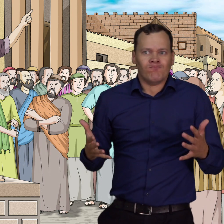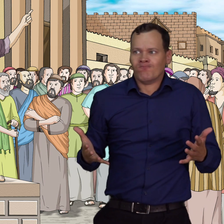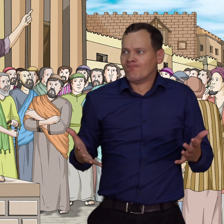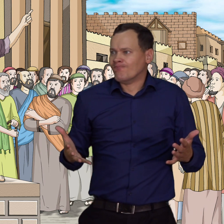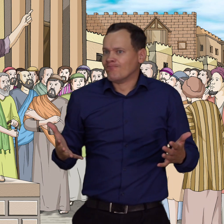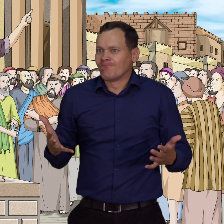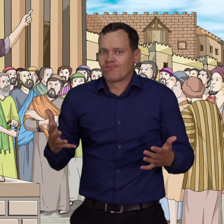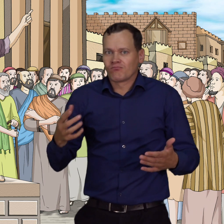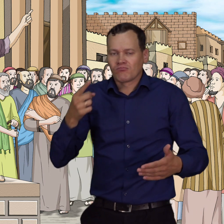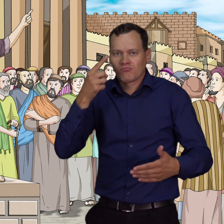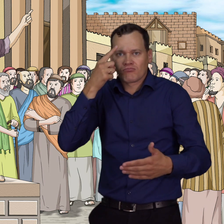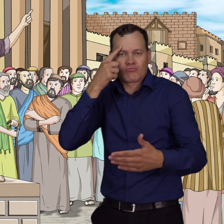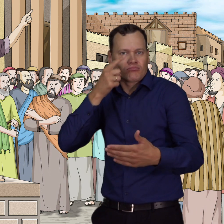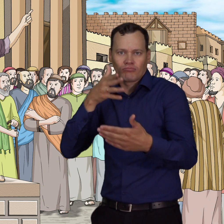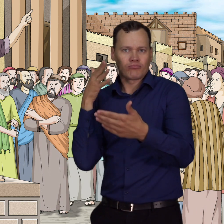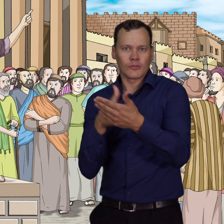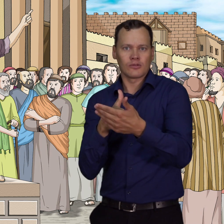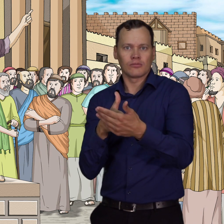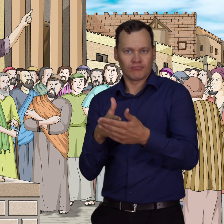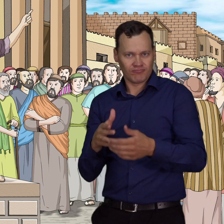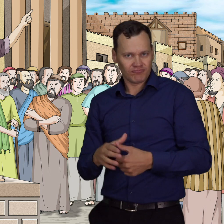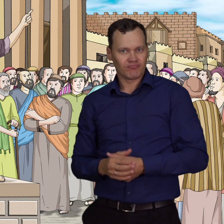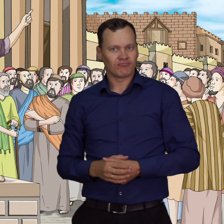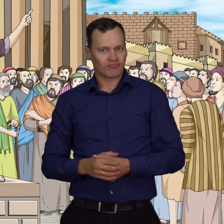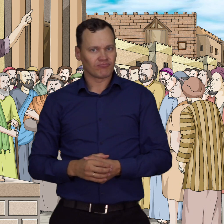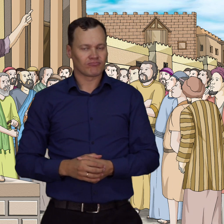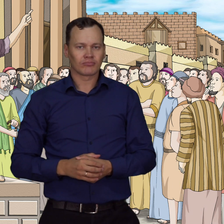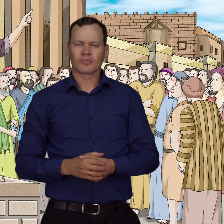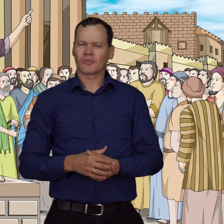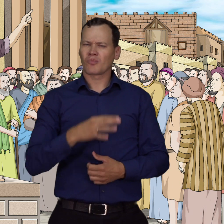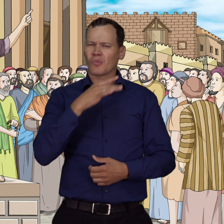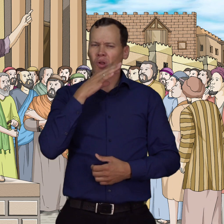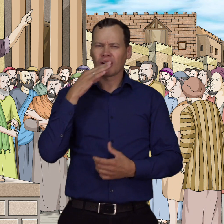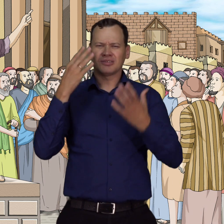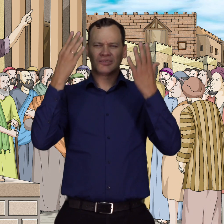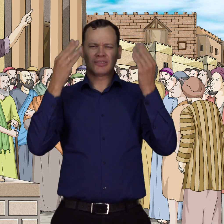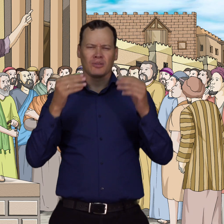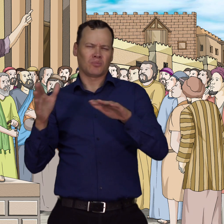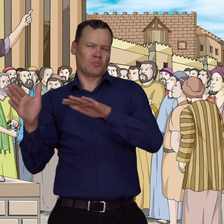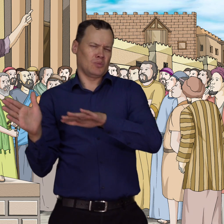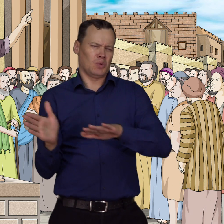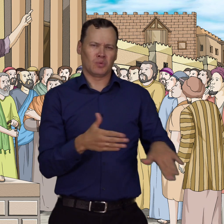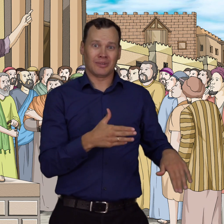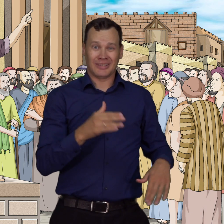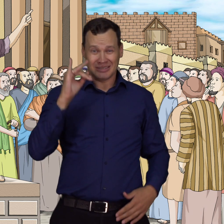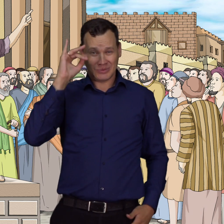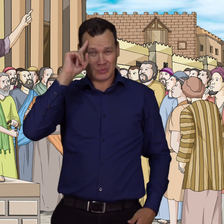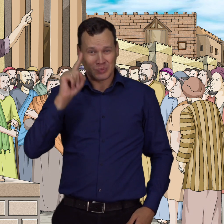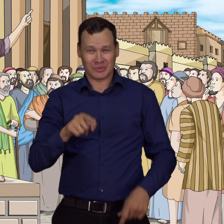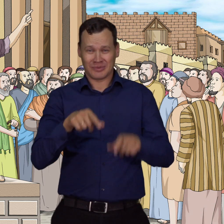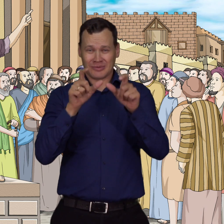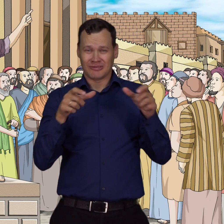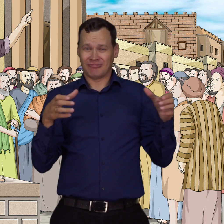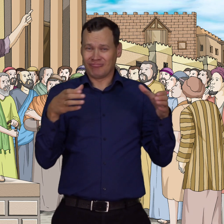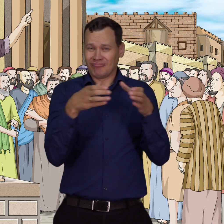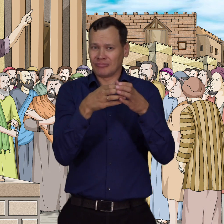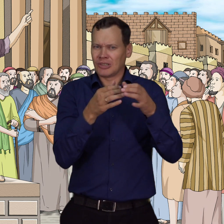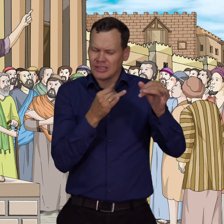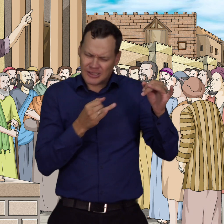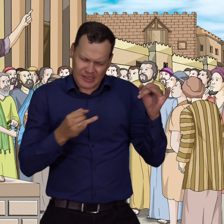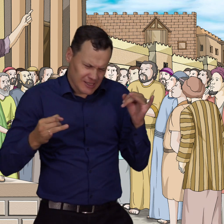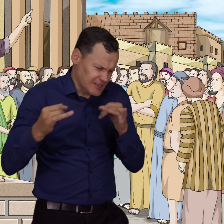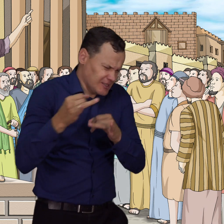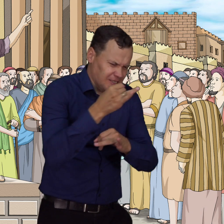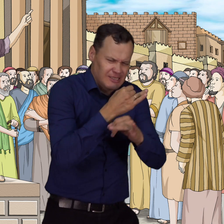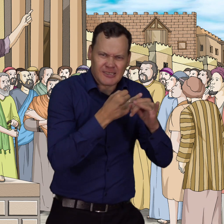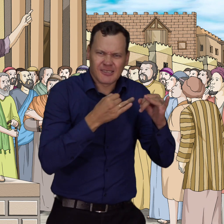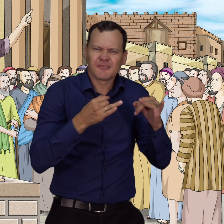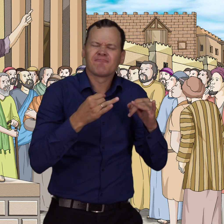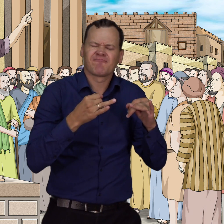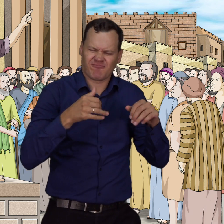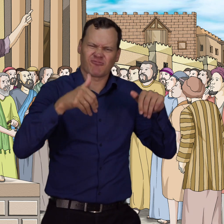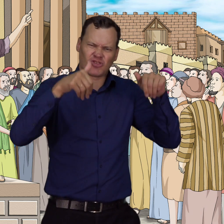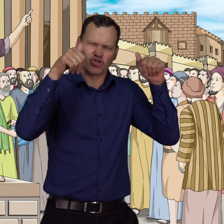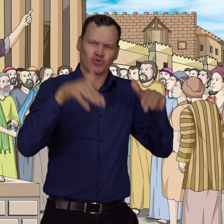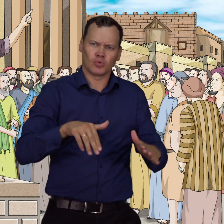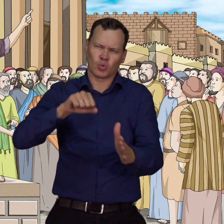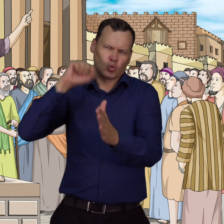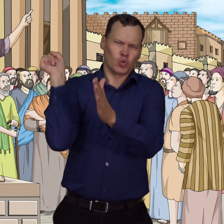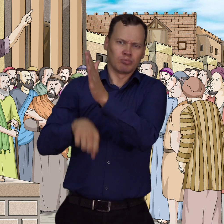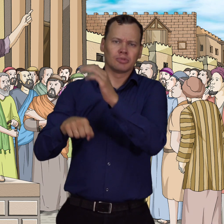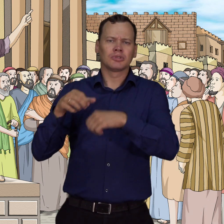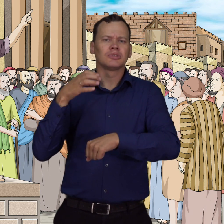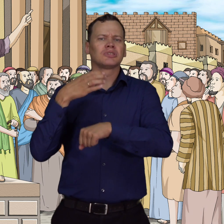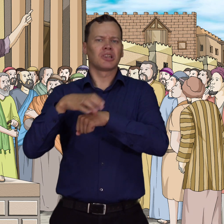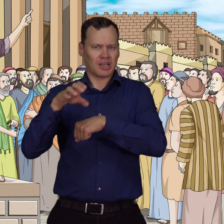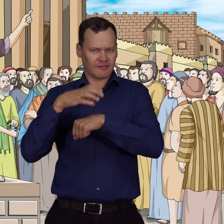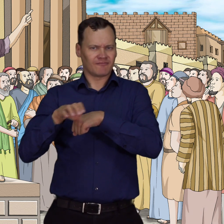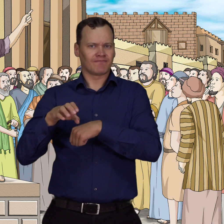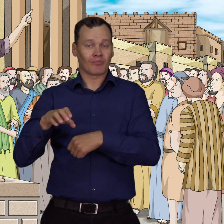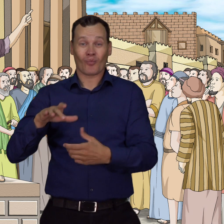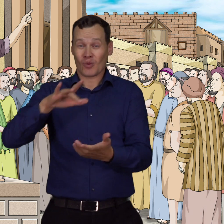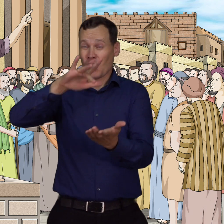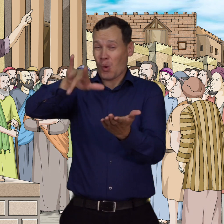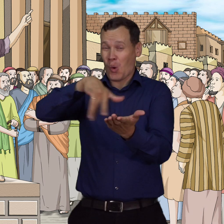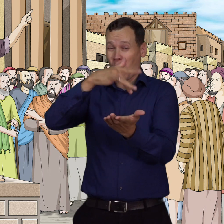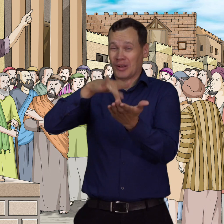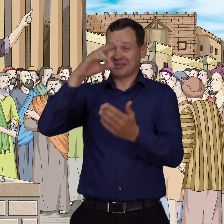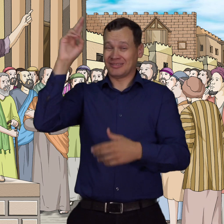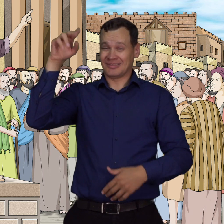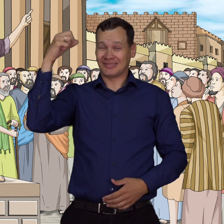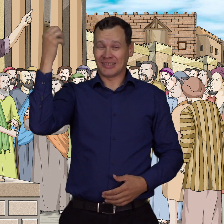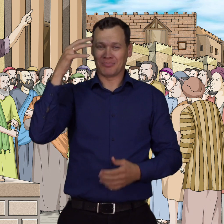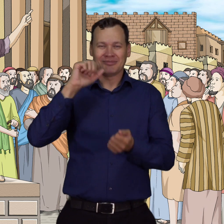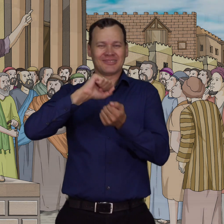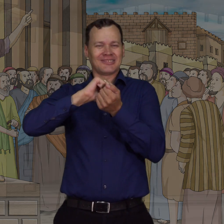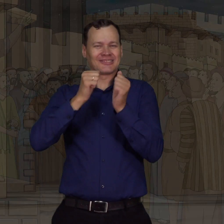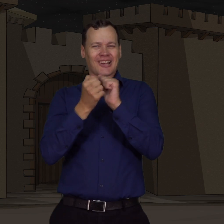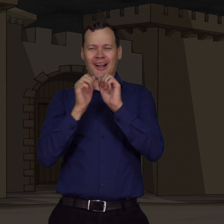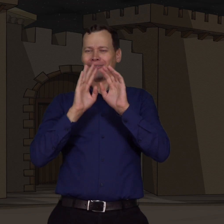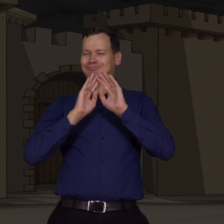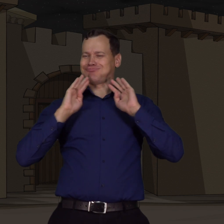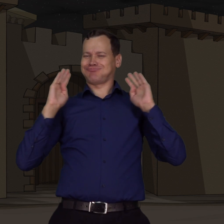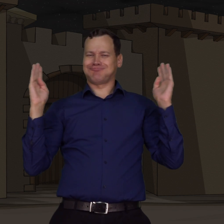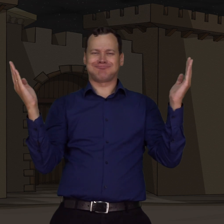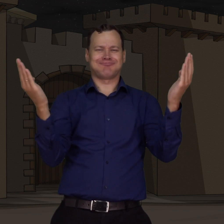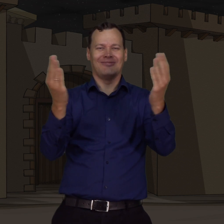After many days had passed, the Jews conspired to kill him, but Saul learned of their plot.